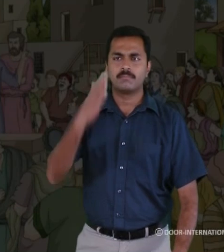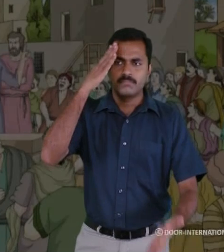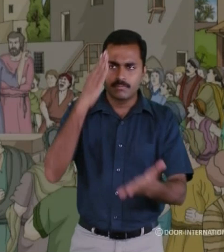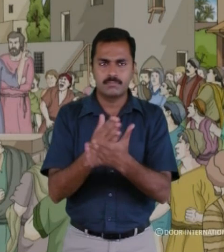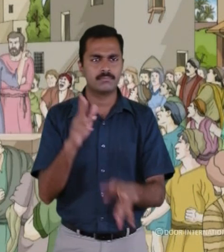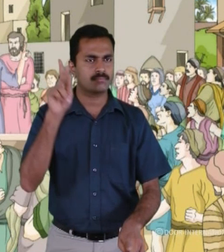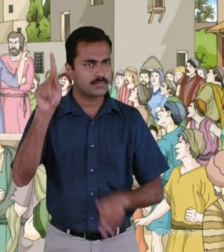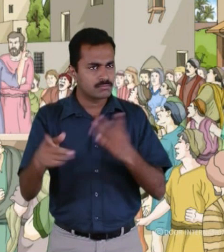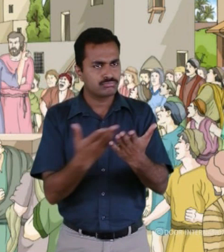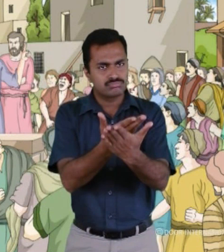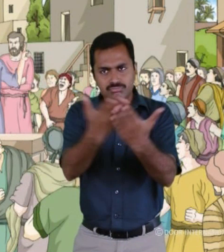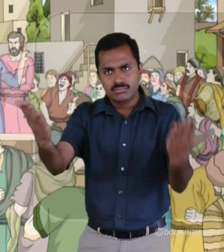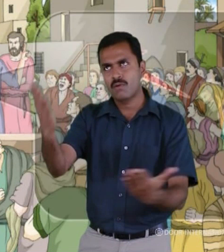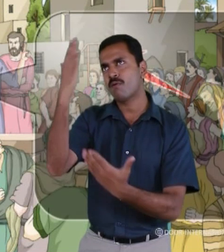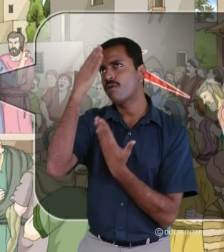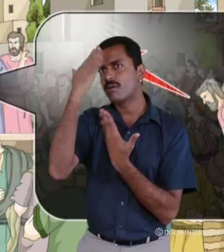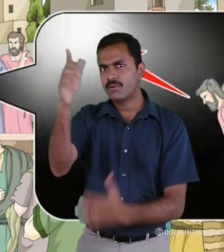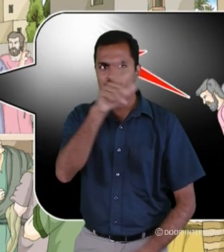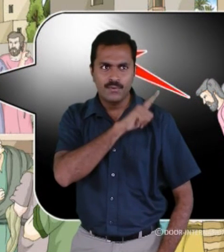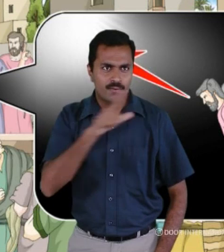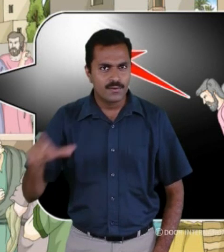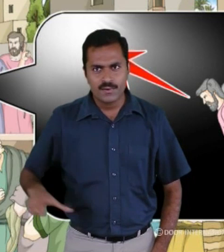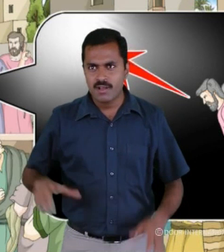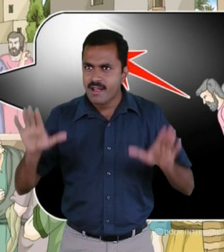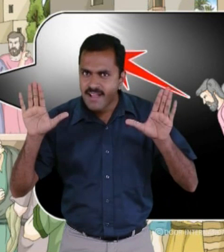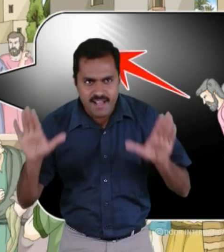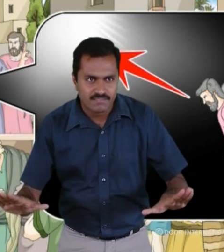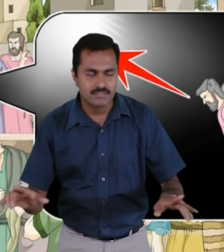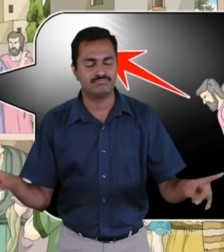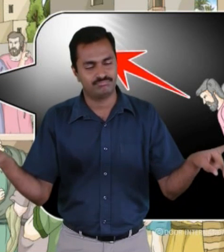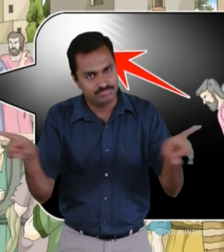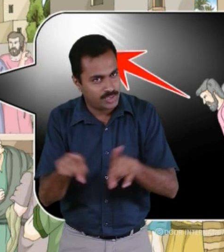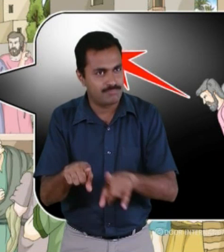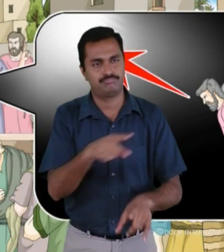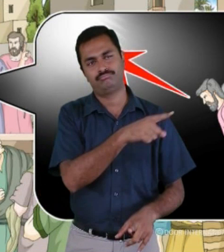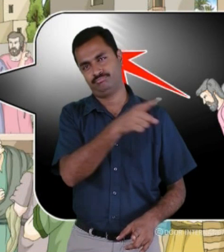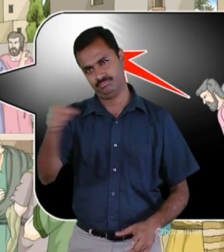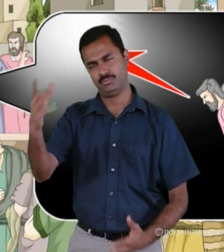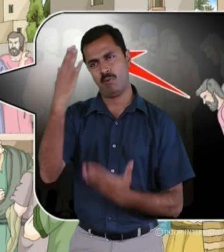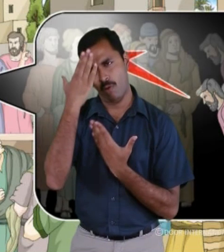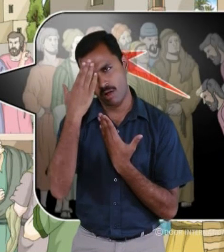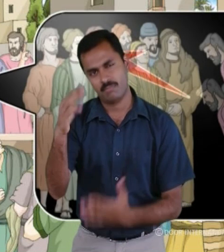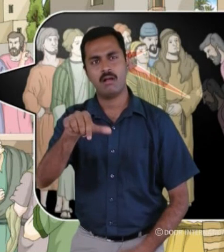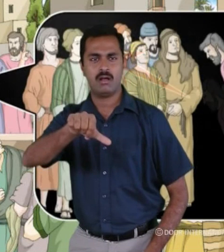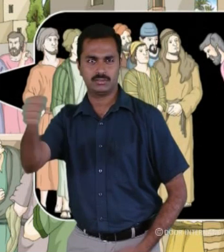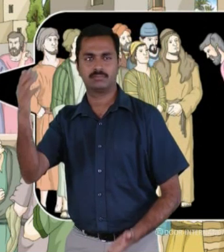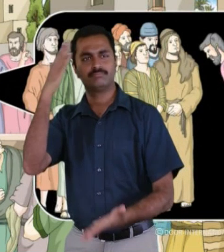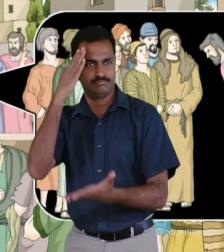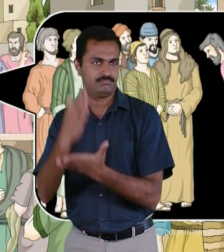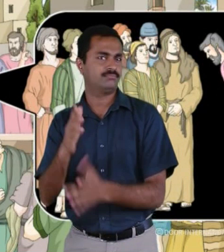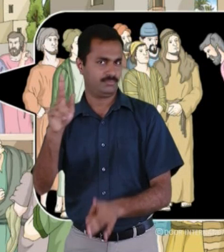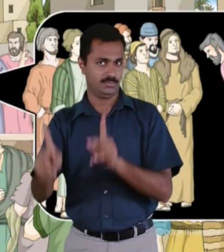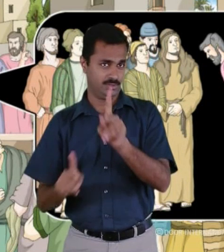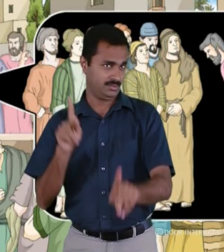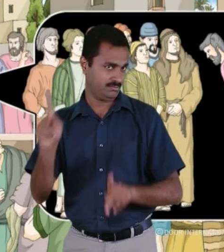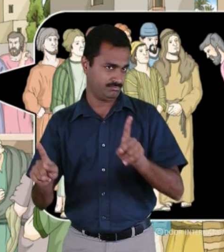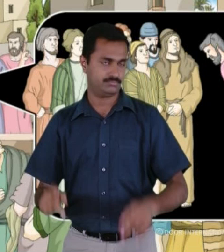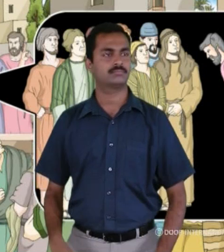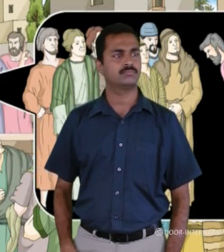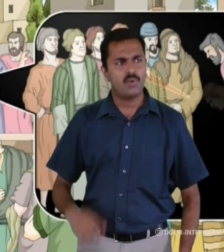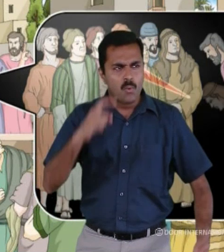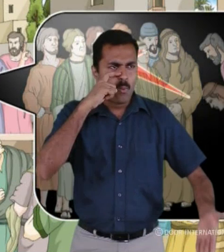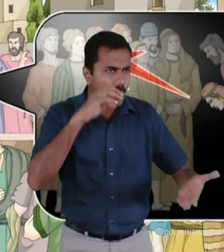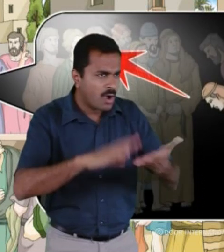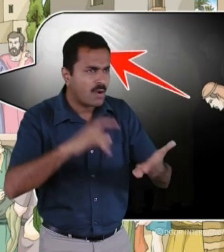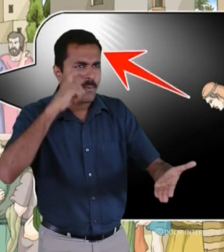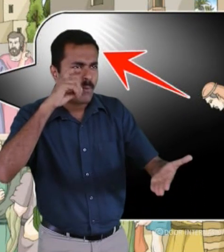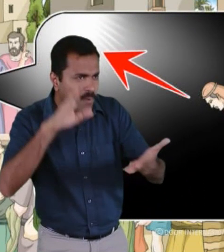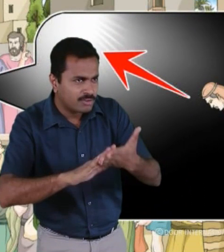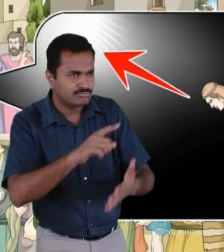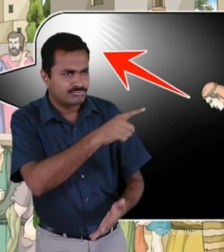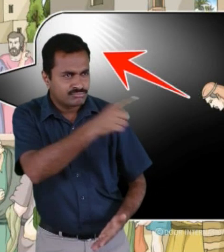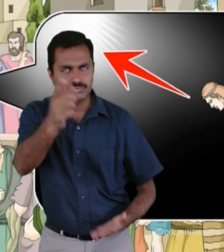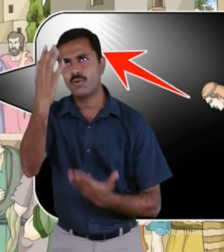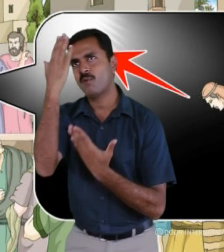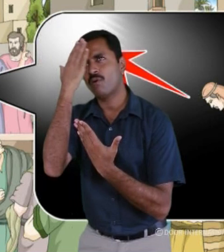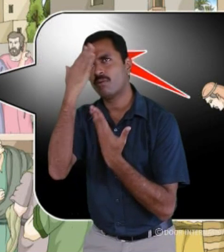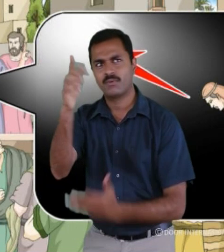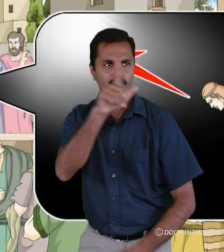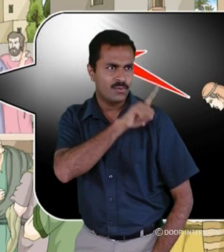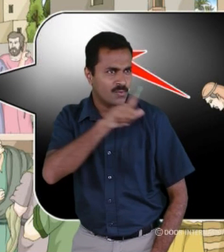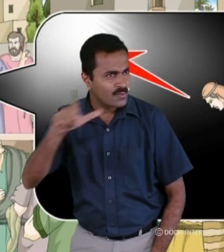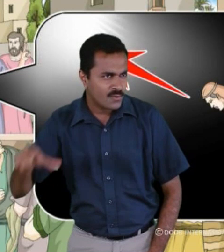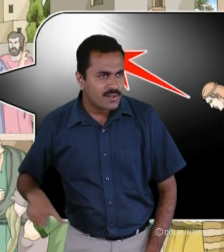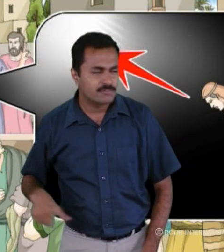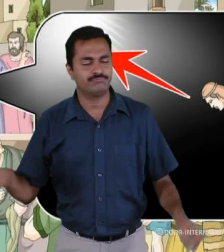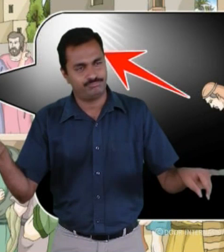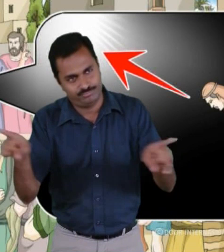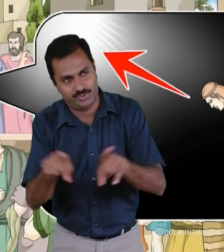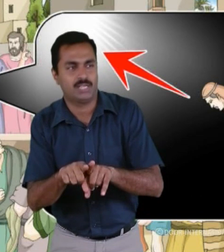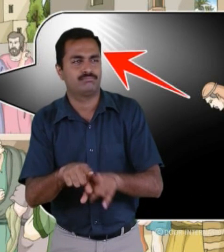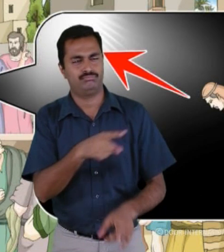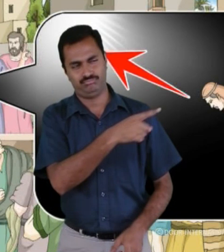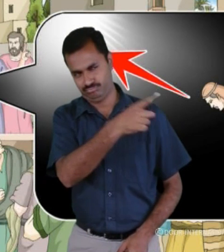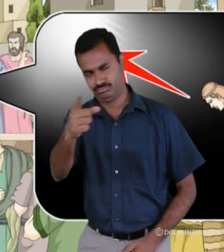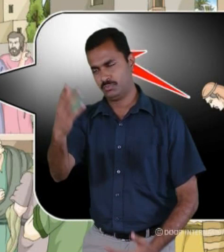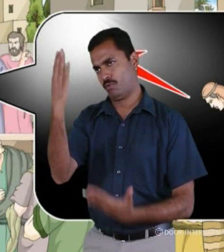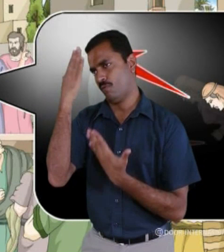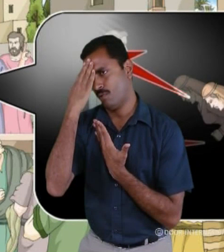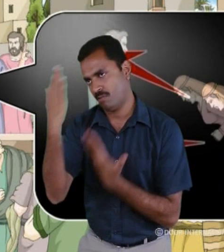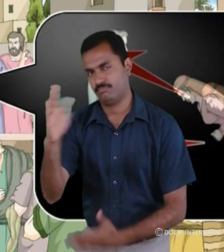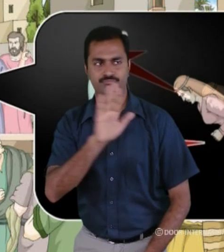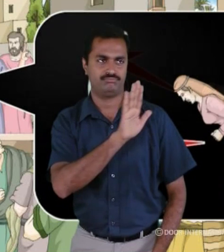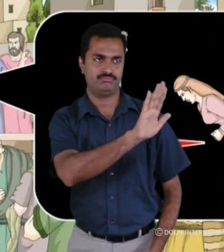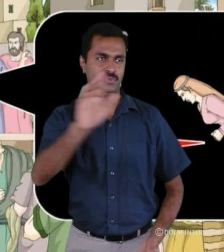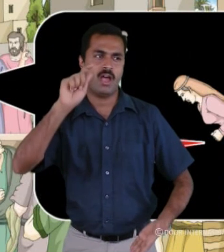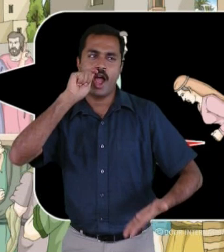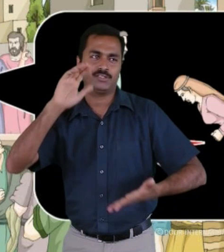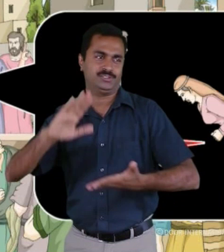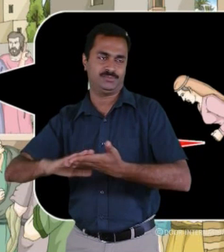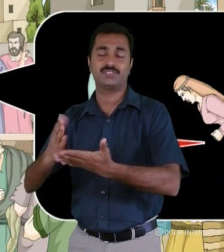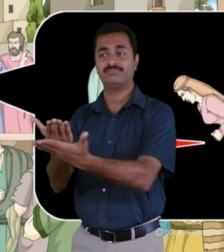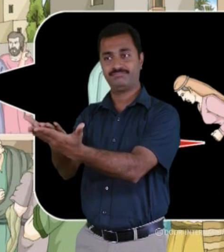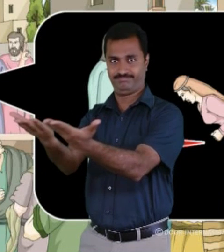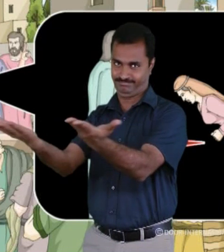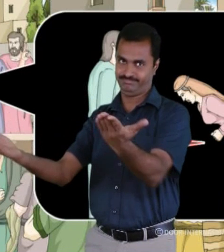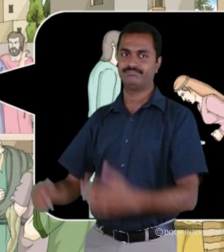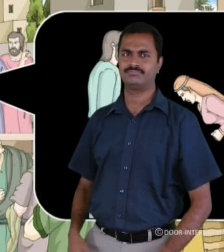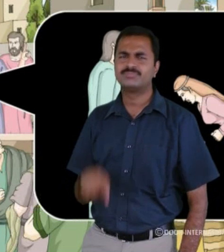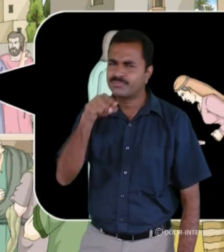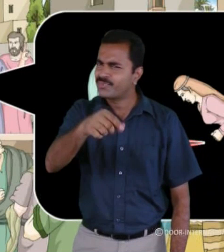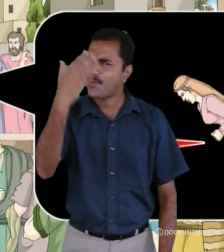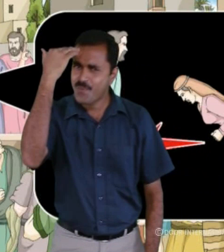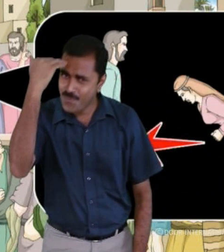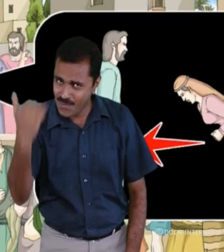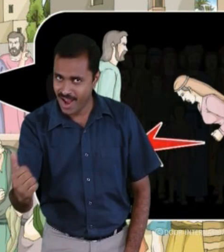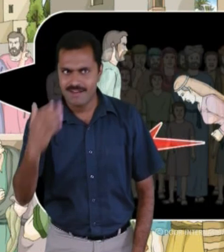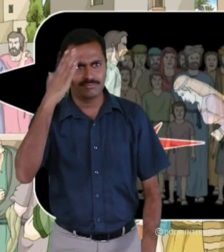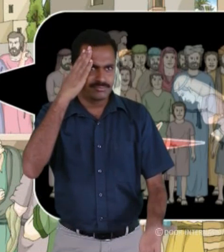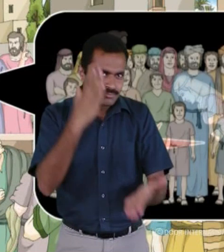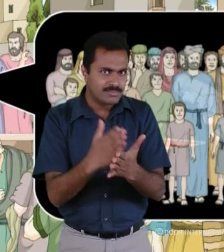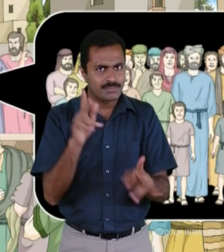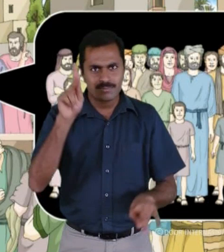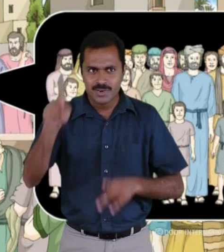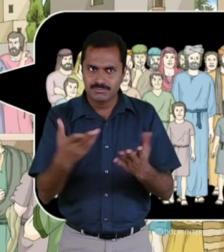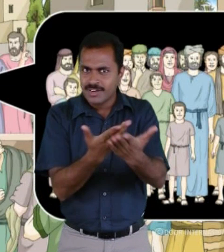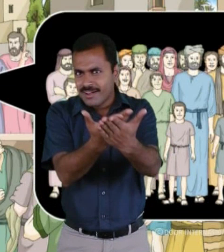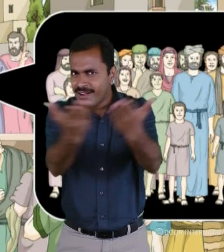Wives, submit to your husbands as to the Lord.